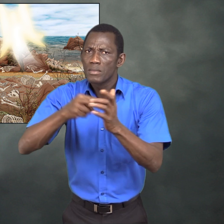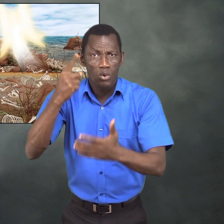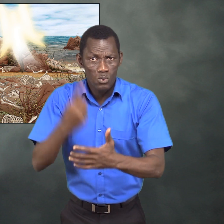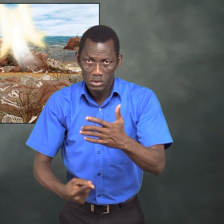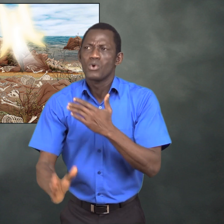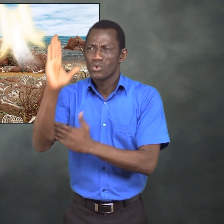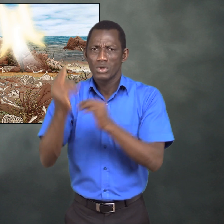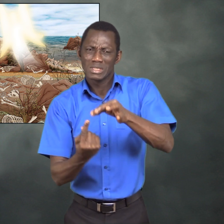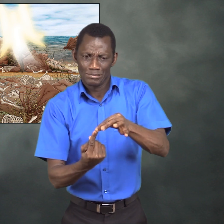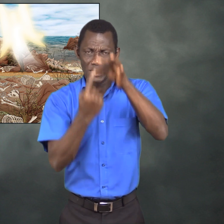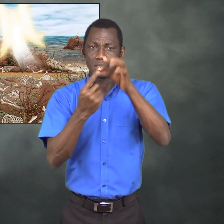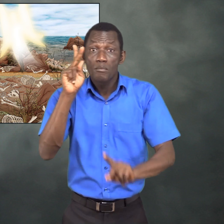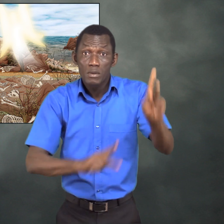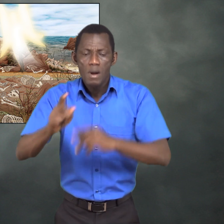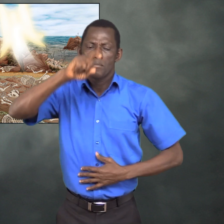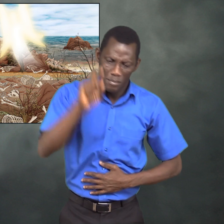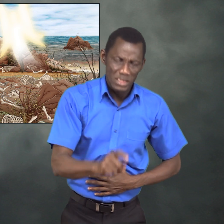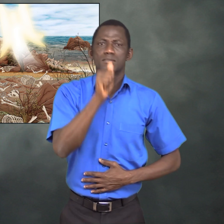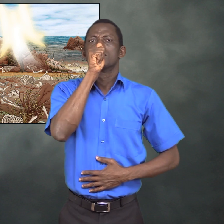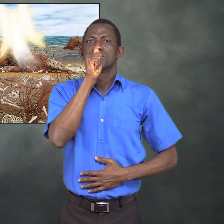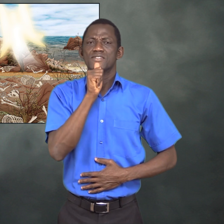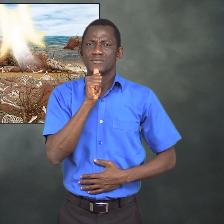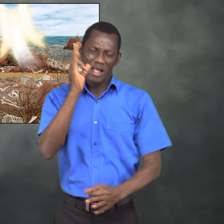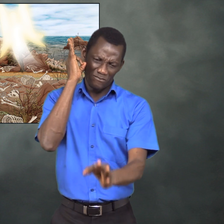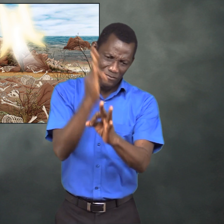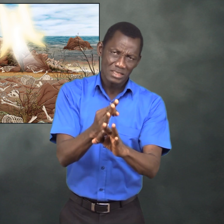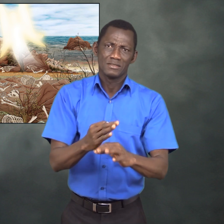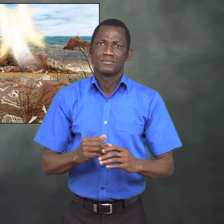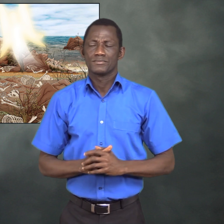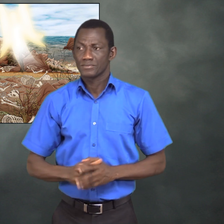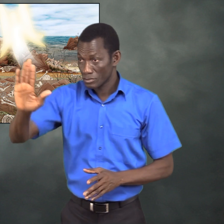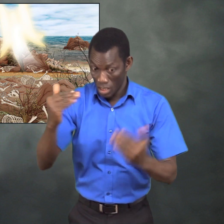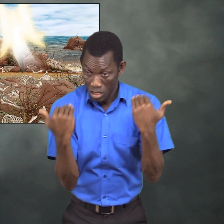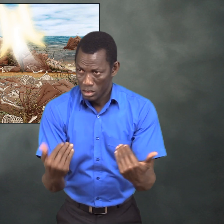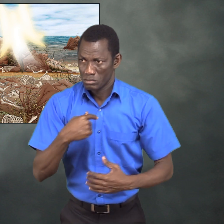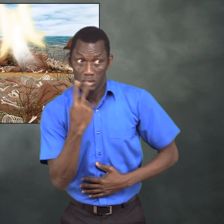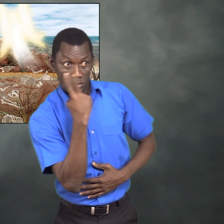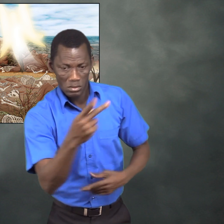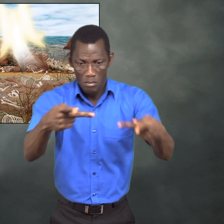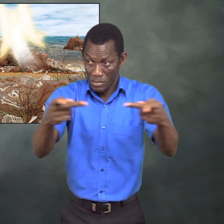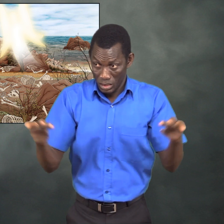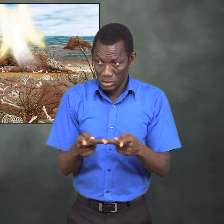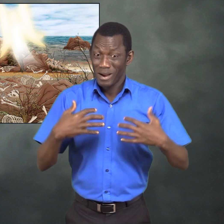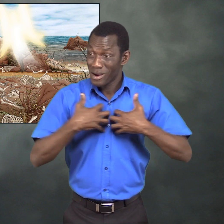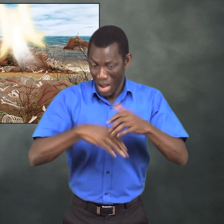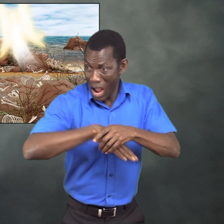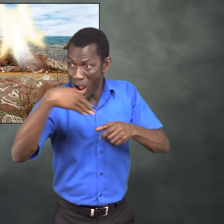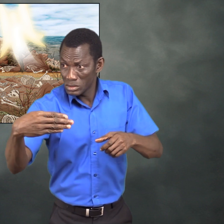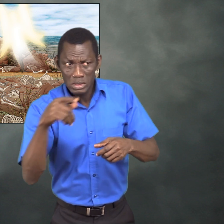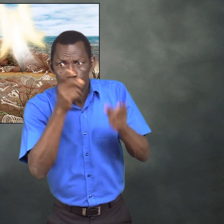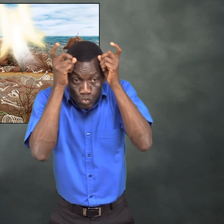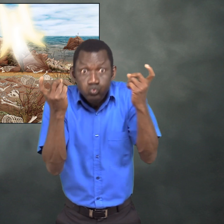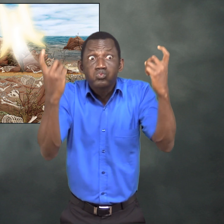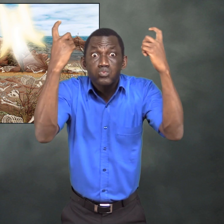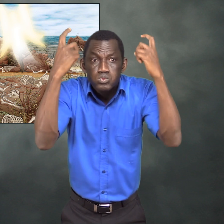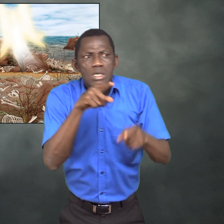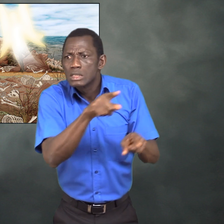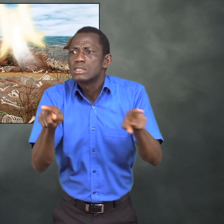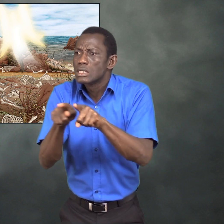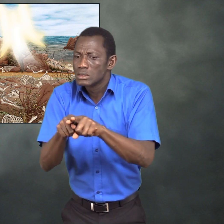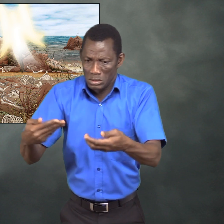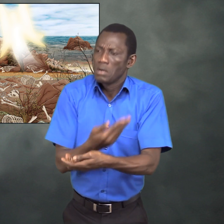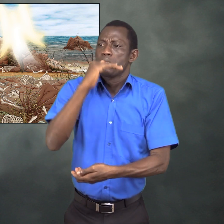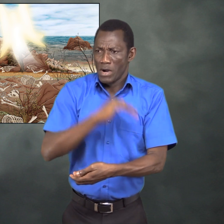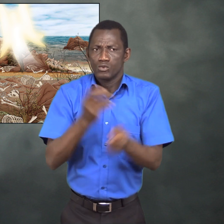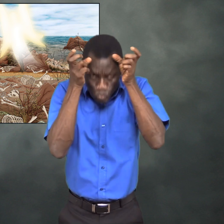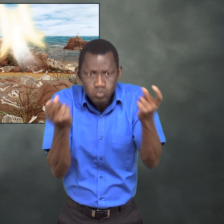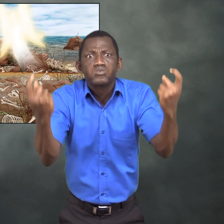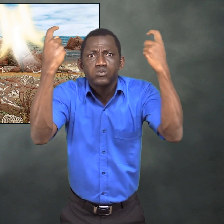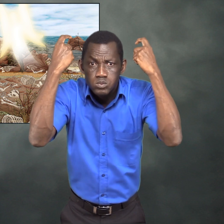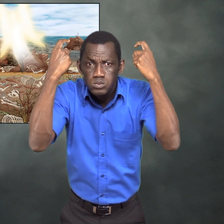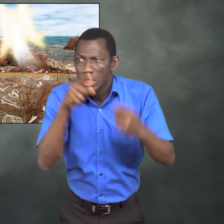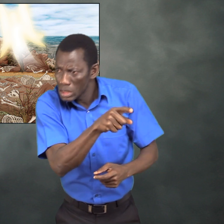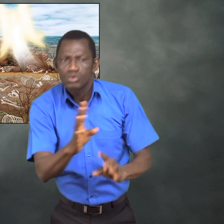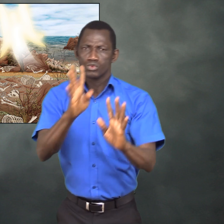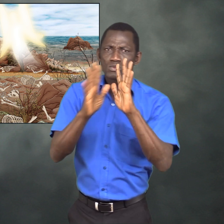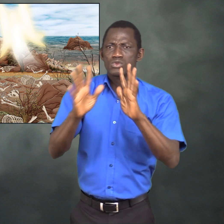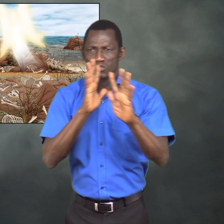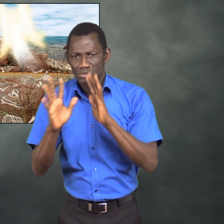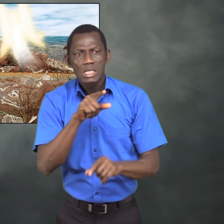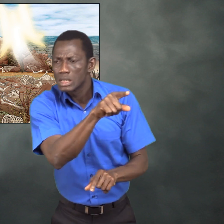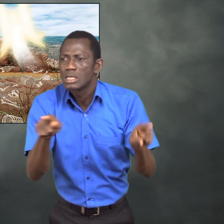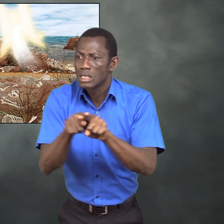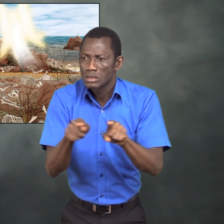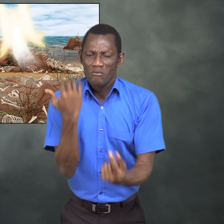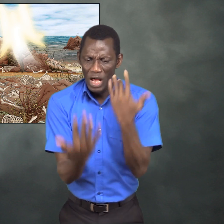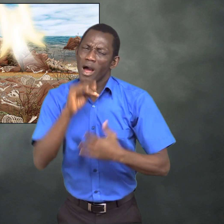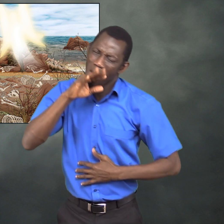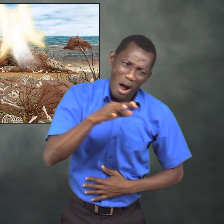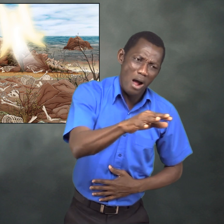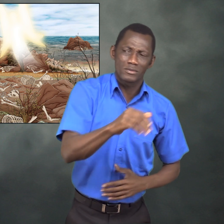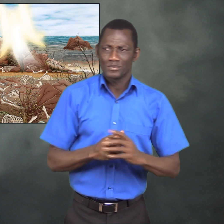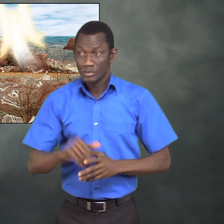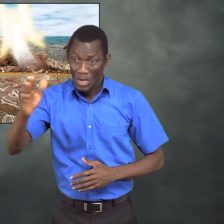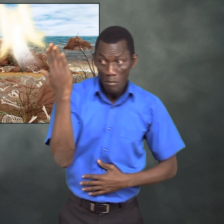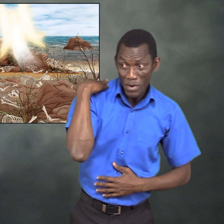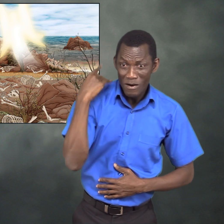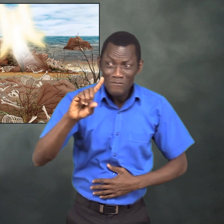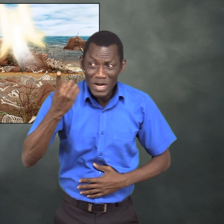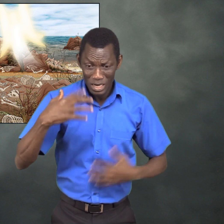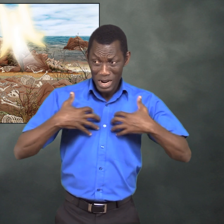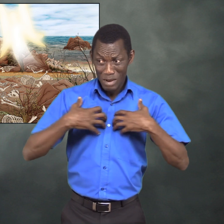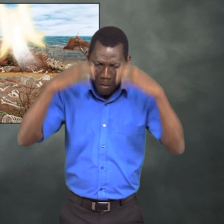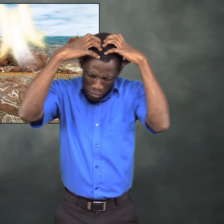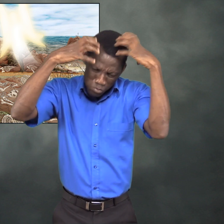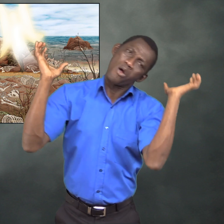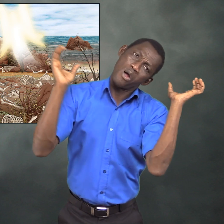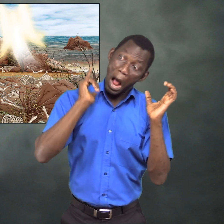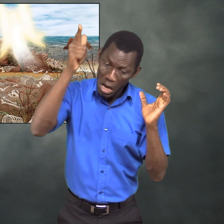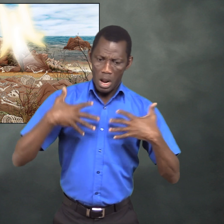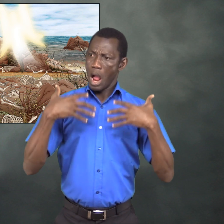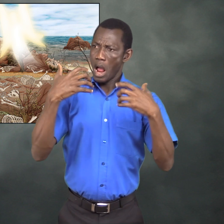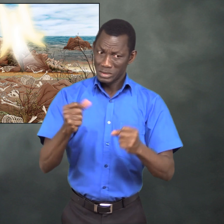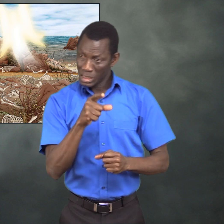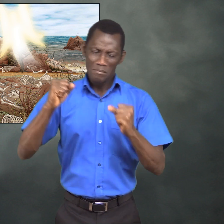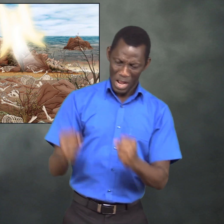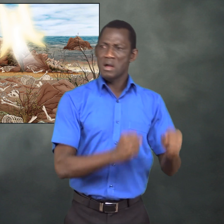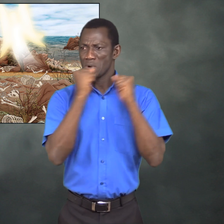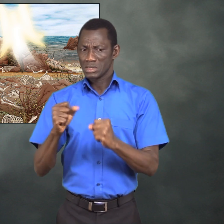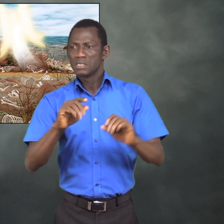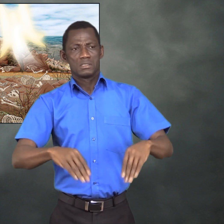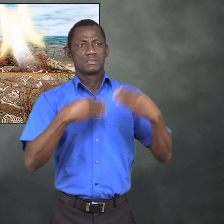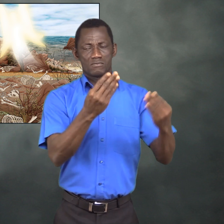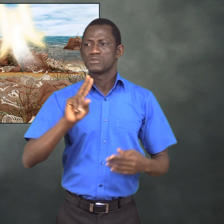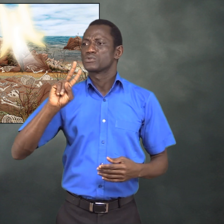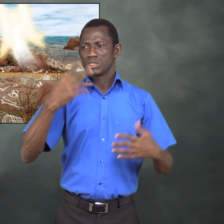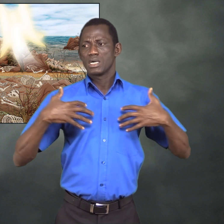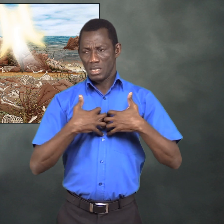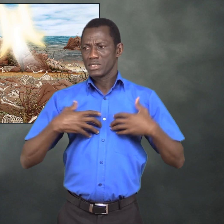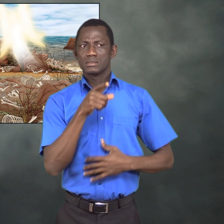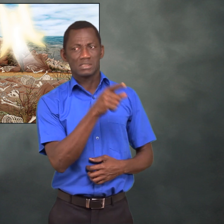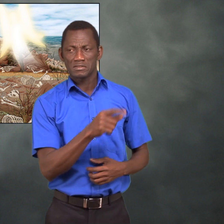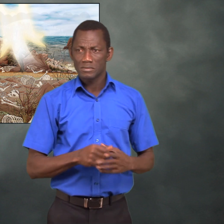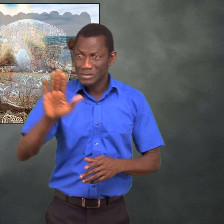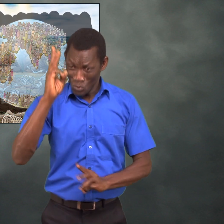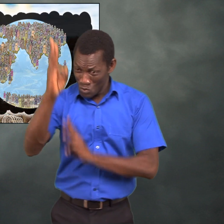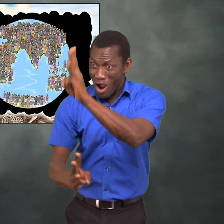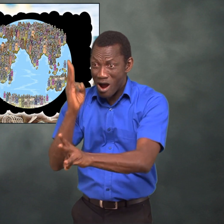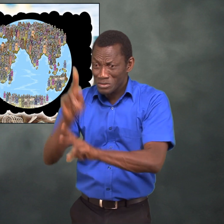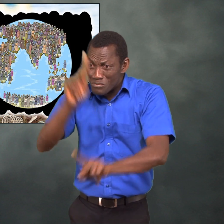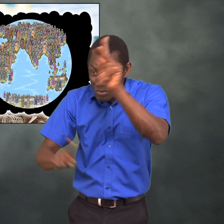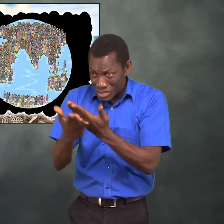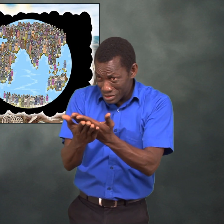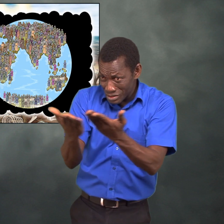Then I saw another beast rising out of the earth. This beast had two horns like a lamb, but spoke like a dragon.